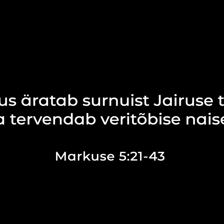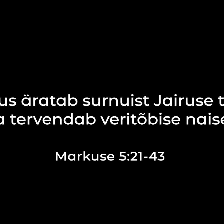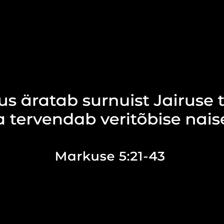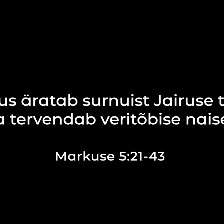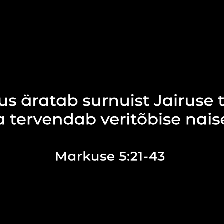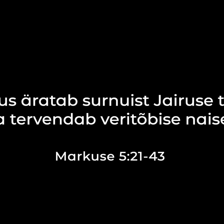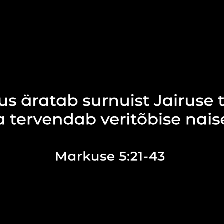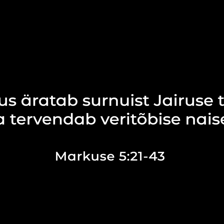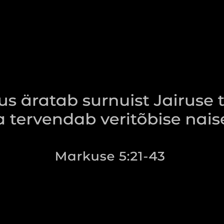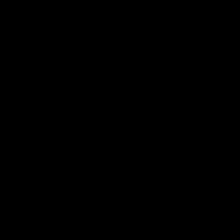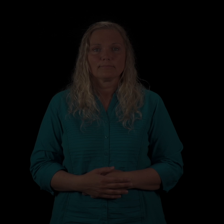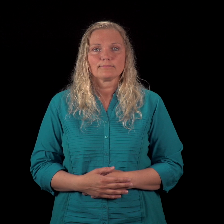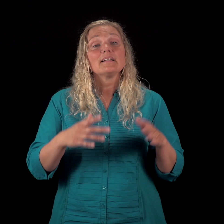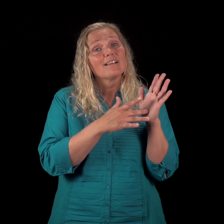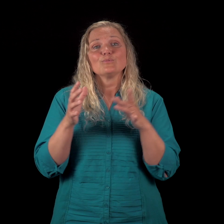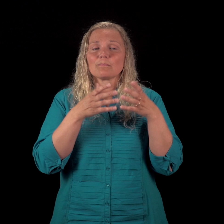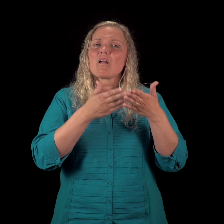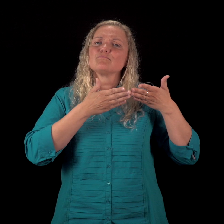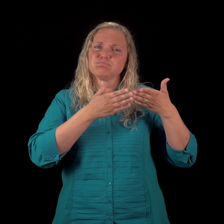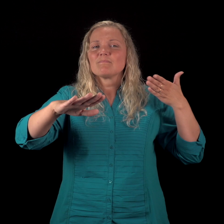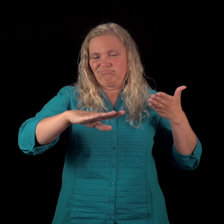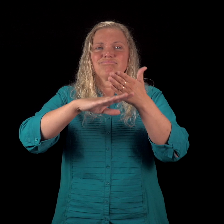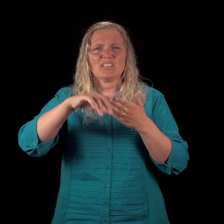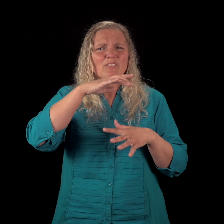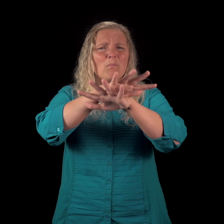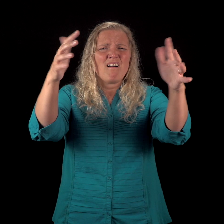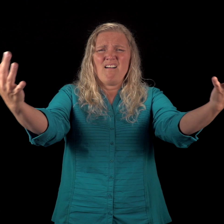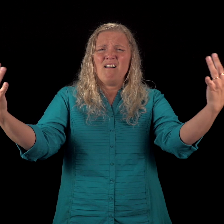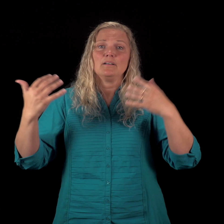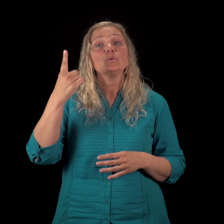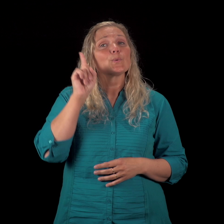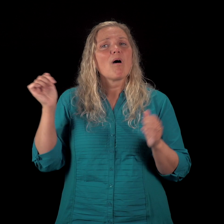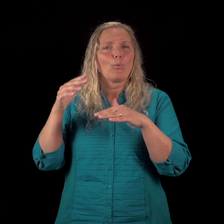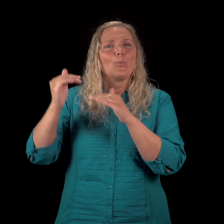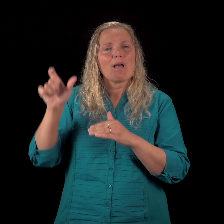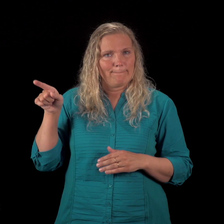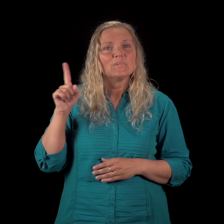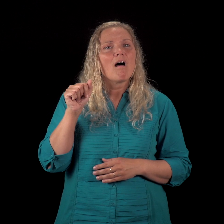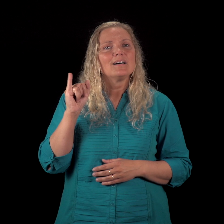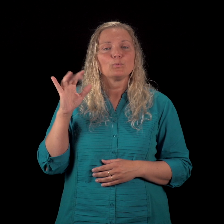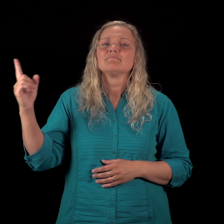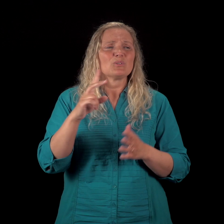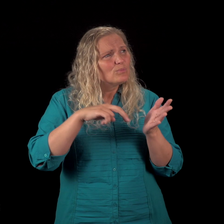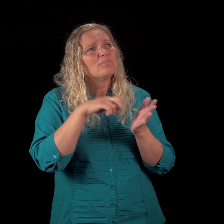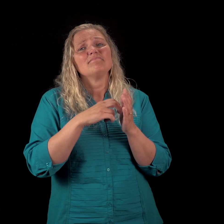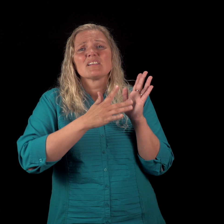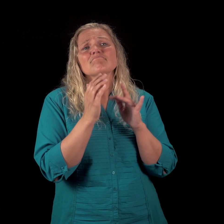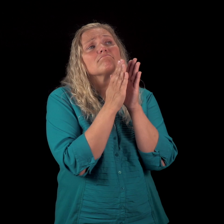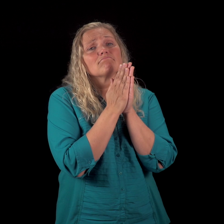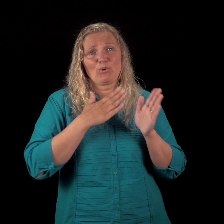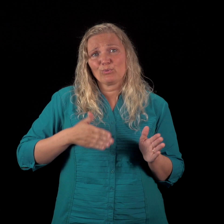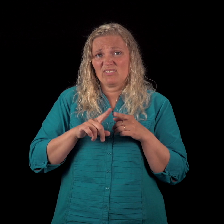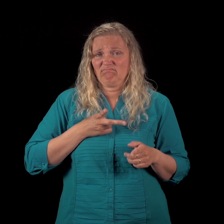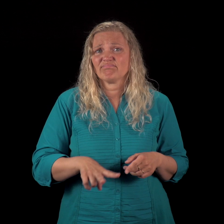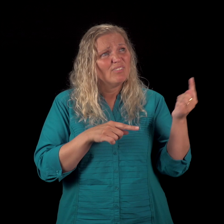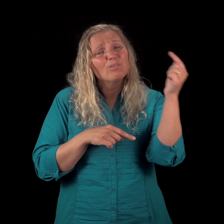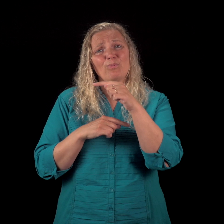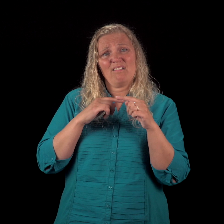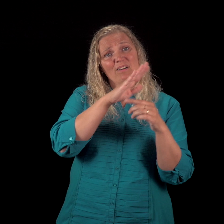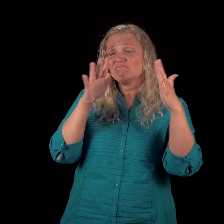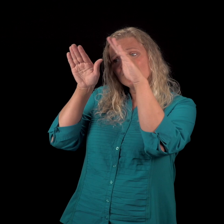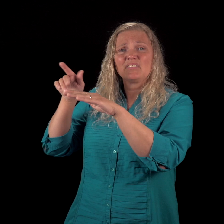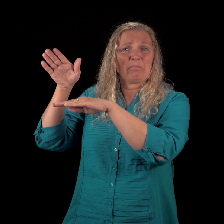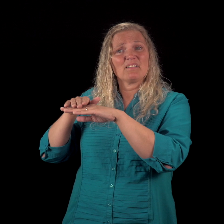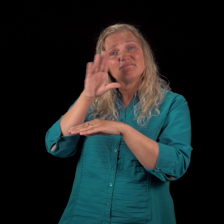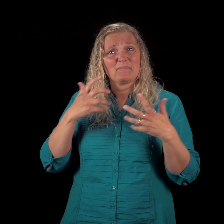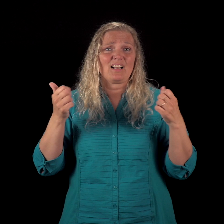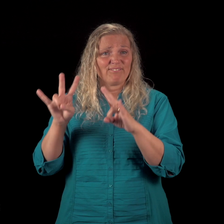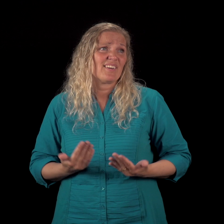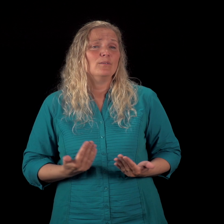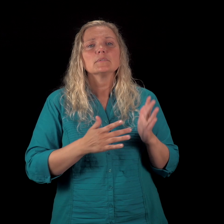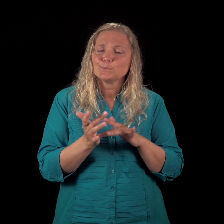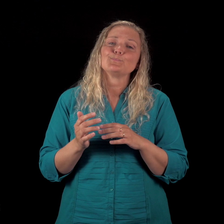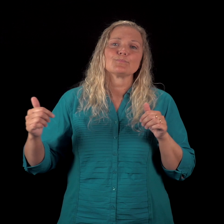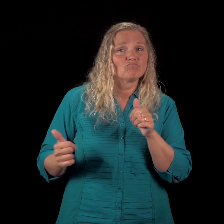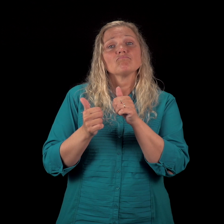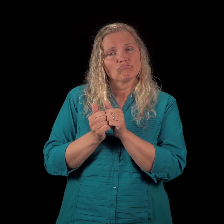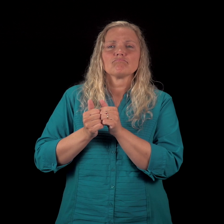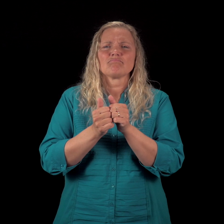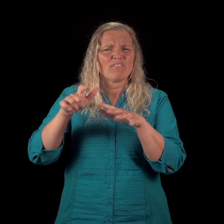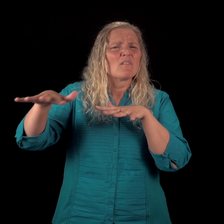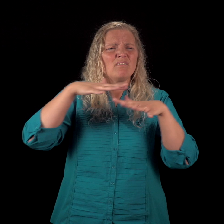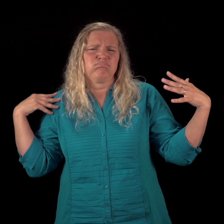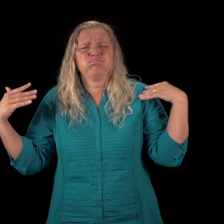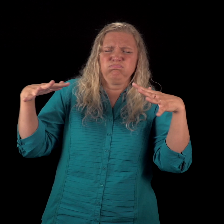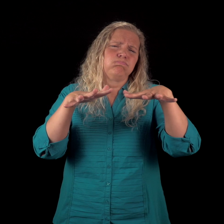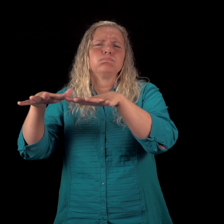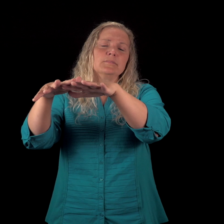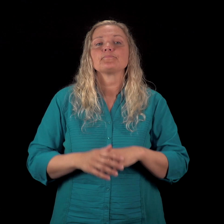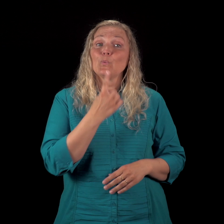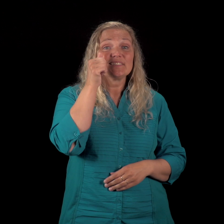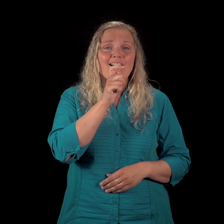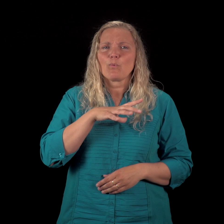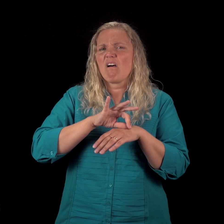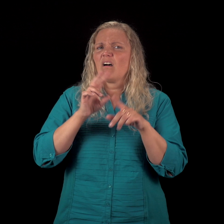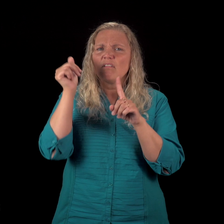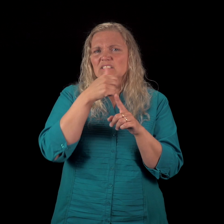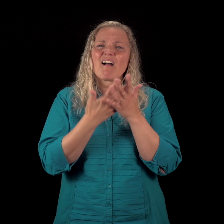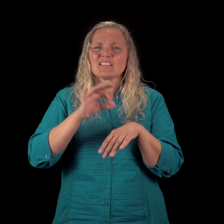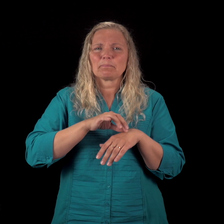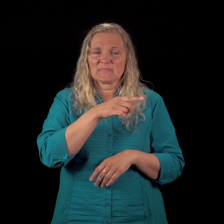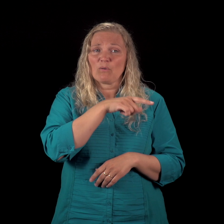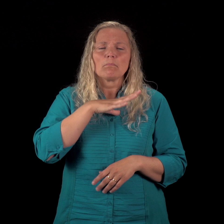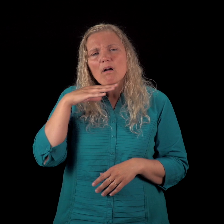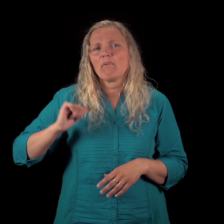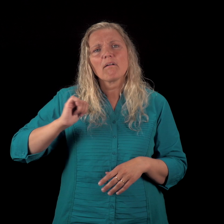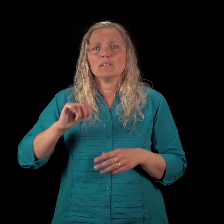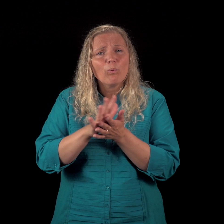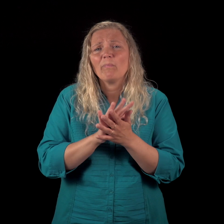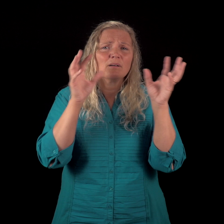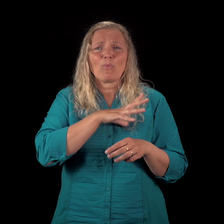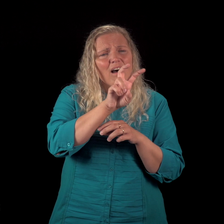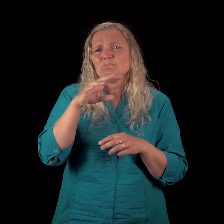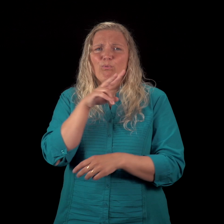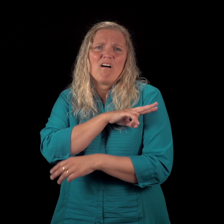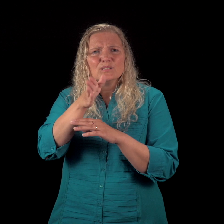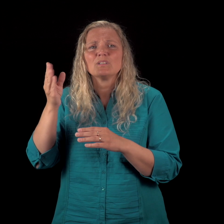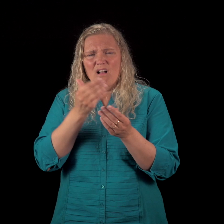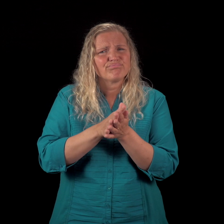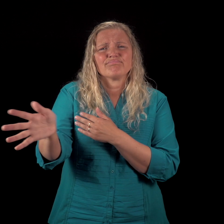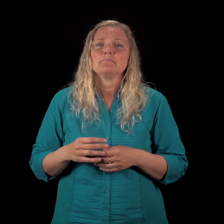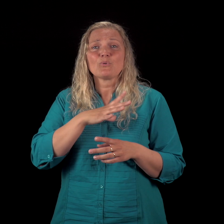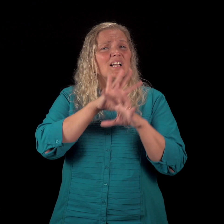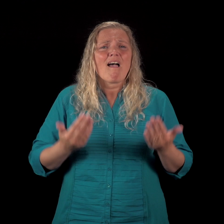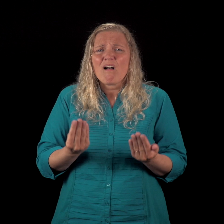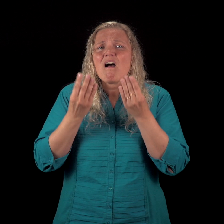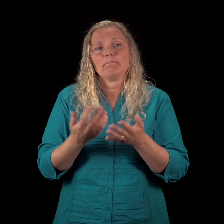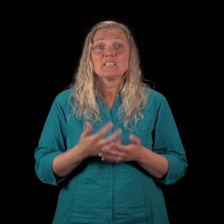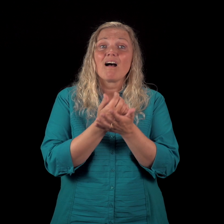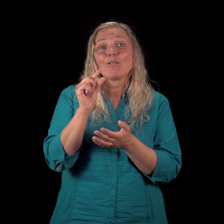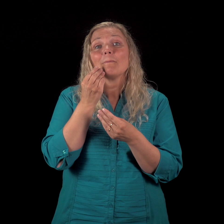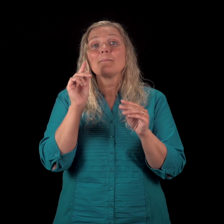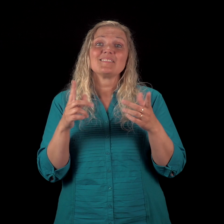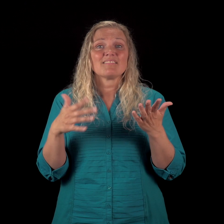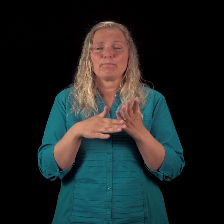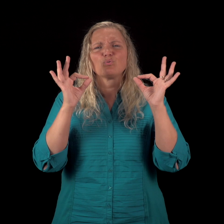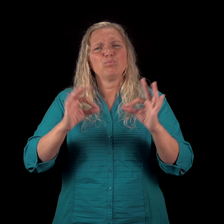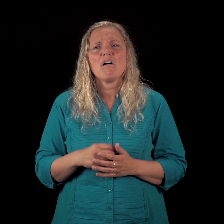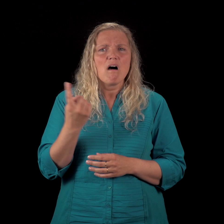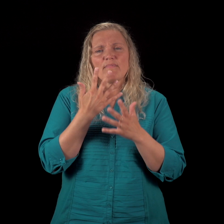When Jesus had again crossed by boat to the other side, a large crowd gathered around Him beside the sea. A synagogue leader named Jairus arrived, and seeing Jesus, he fell at His feet and pleaded with Him urgently, “My little daughter is near death. Please come and place Your hands on her, so that she will be healed and live.” So Jesus went with him, and a large crowd followed and pressed around Him. And a woman was there who had suffered from bleeding for twelve years.